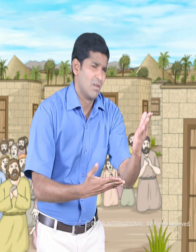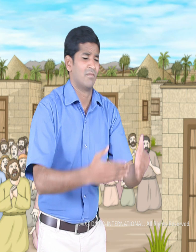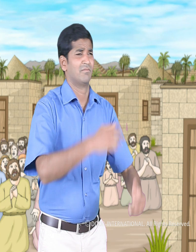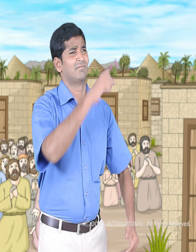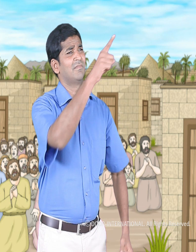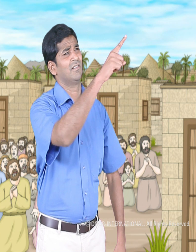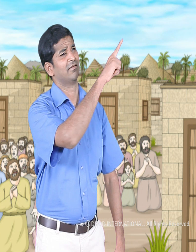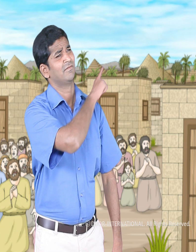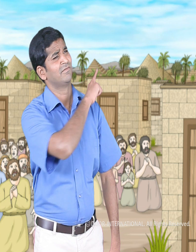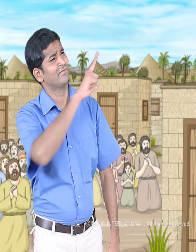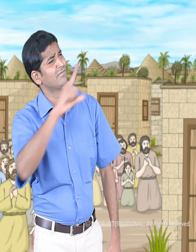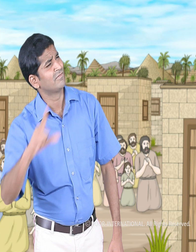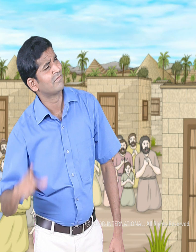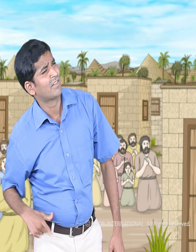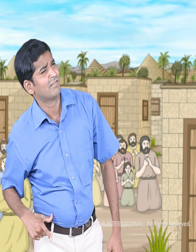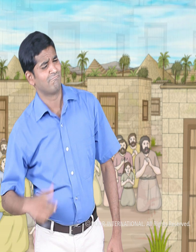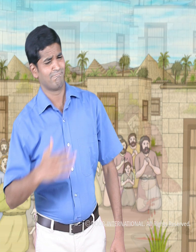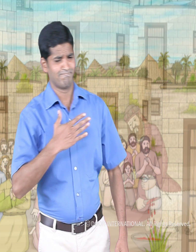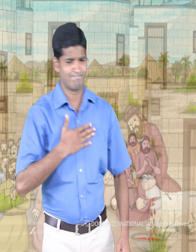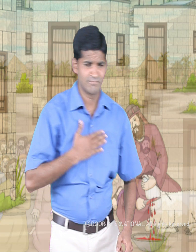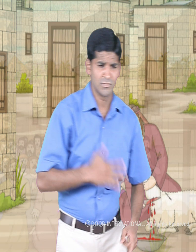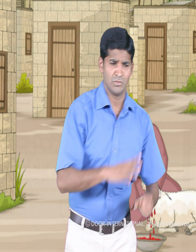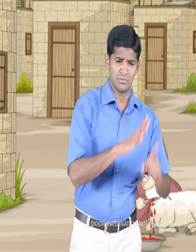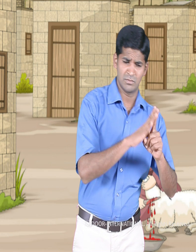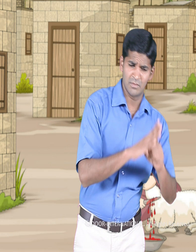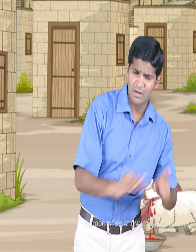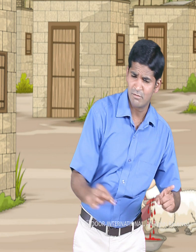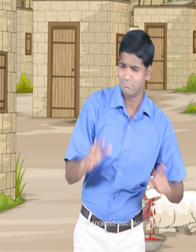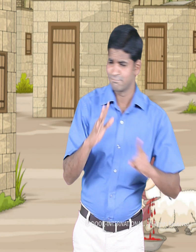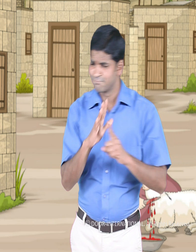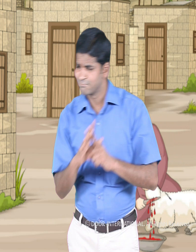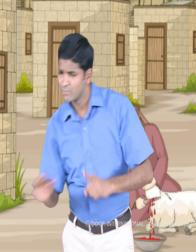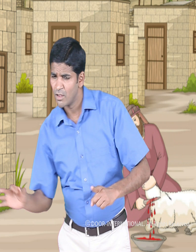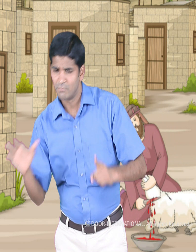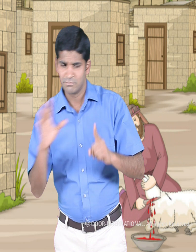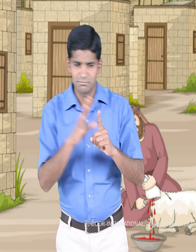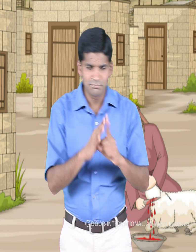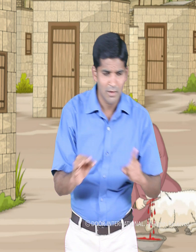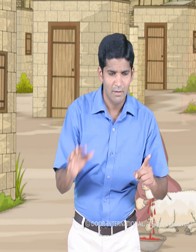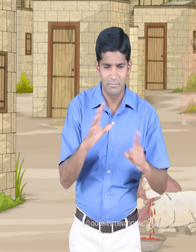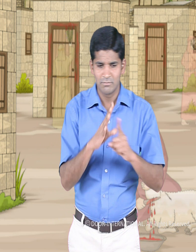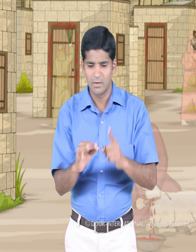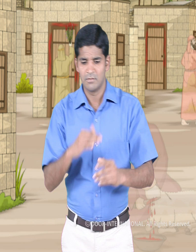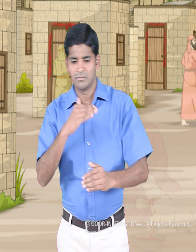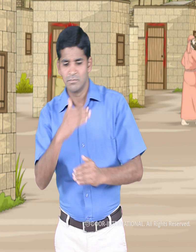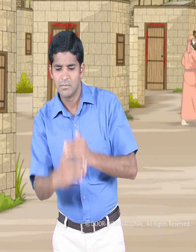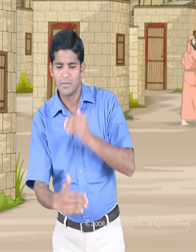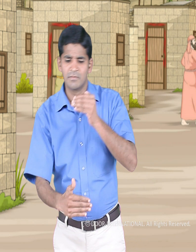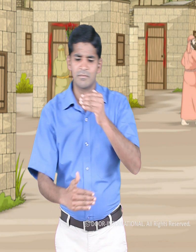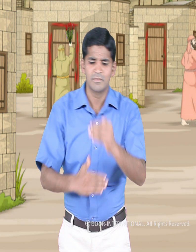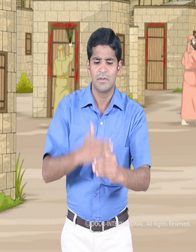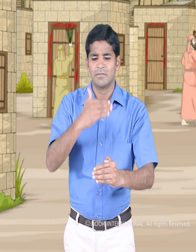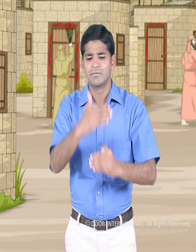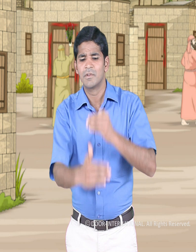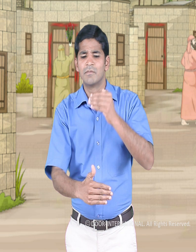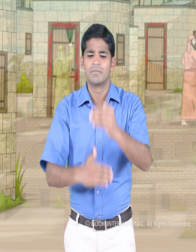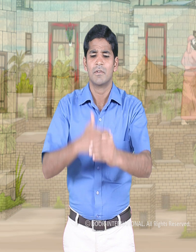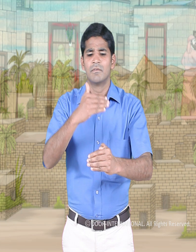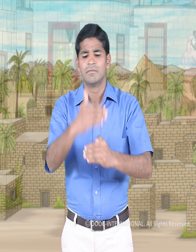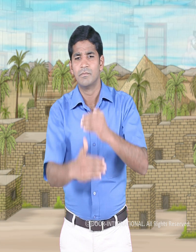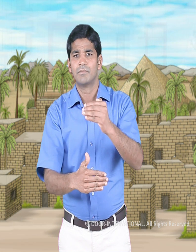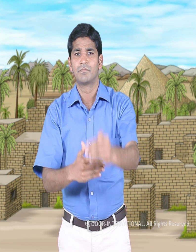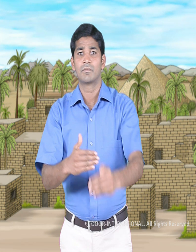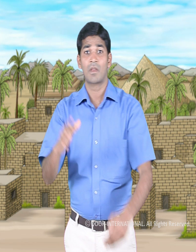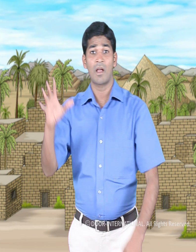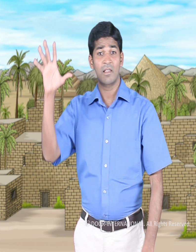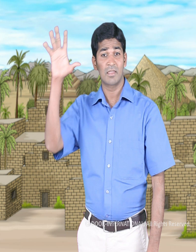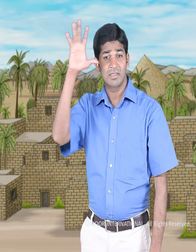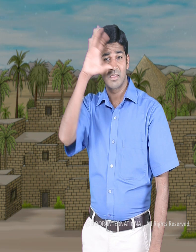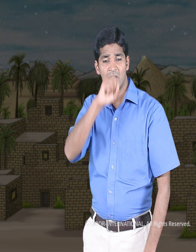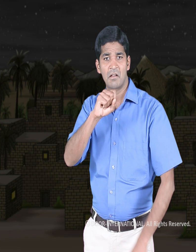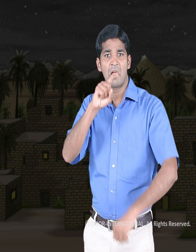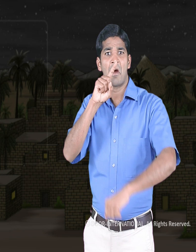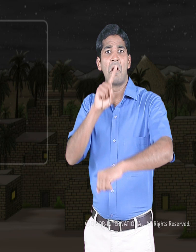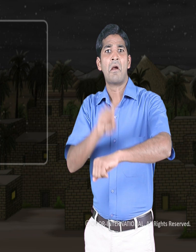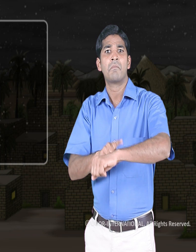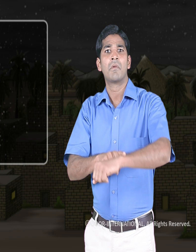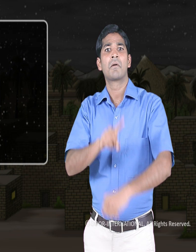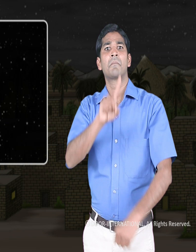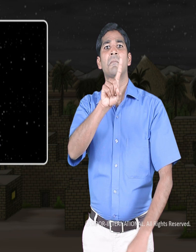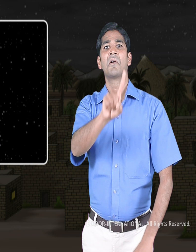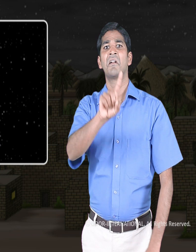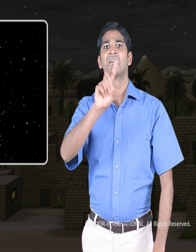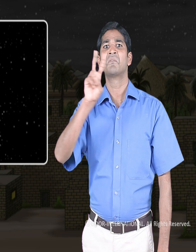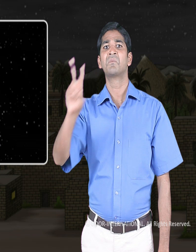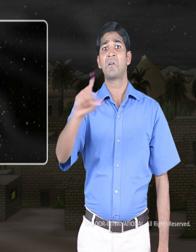And the Israelites went and did just what the LORD had commanded Moses and Aaron.